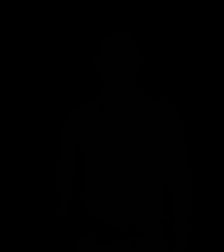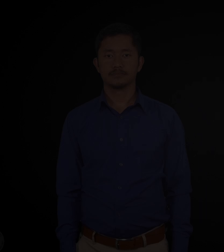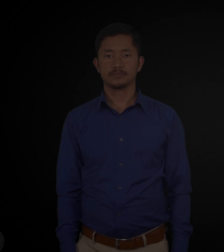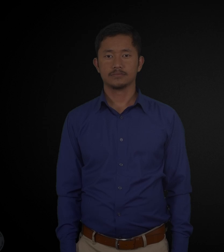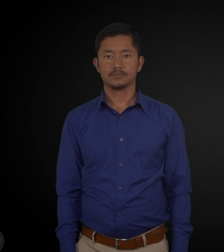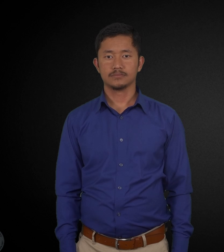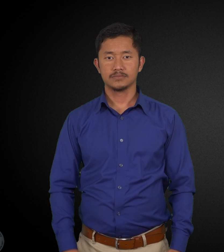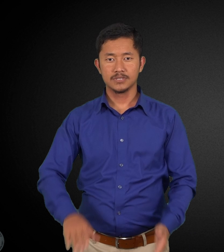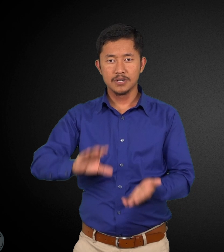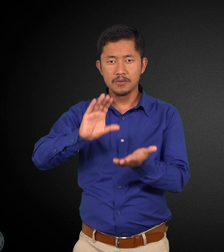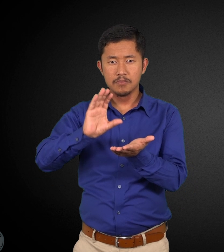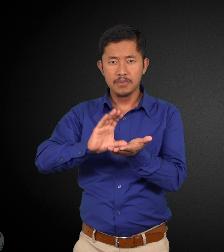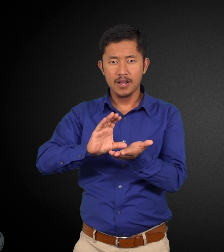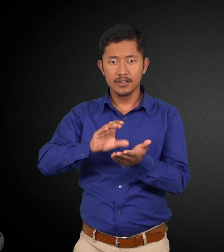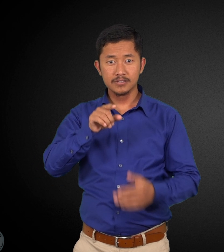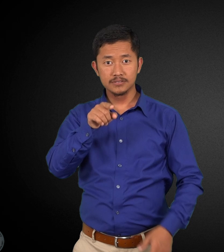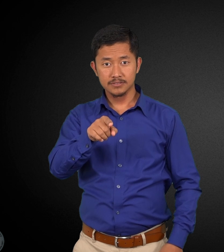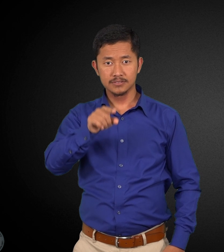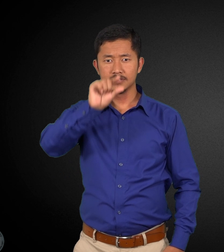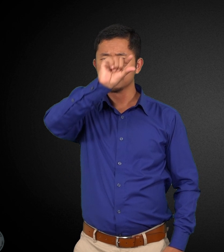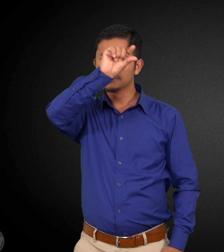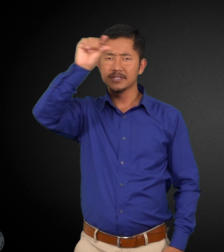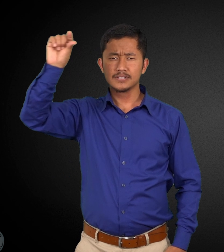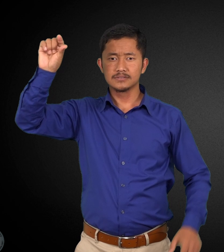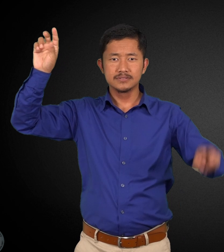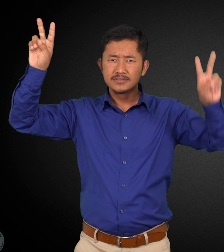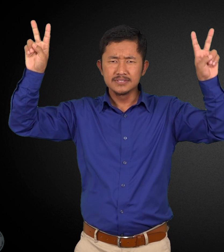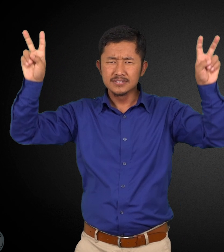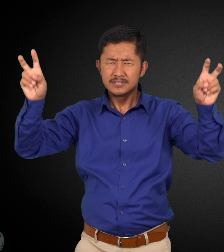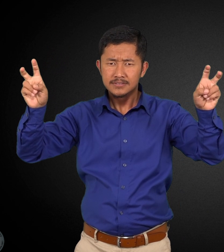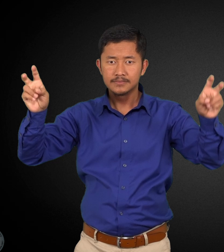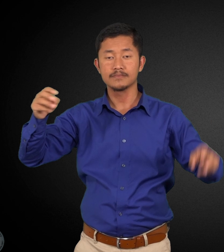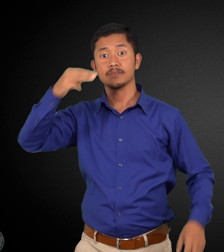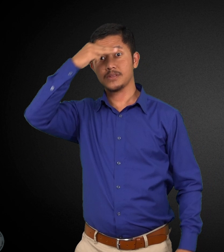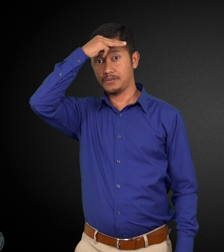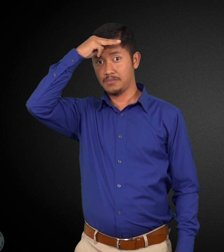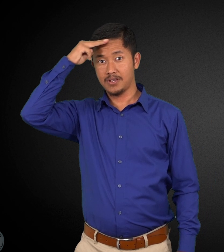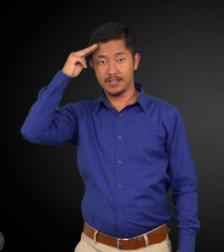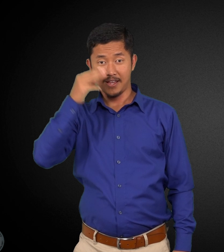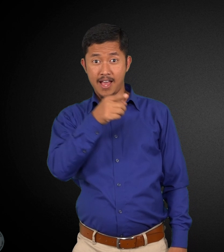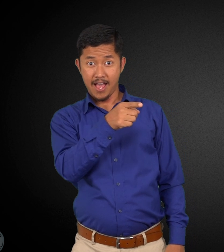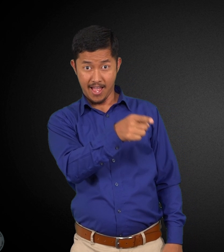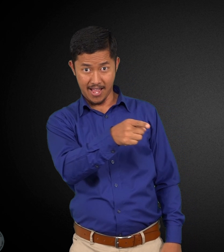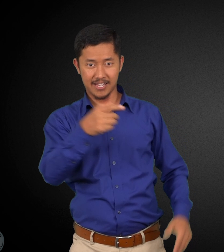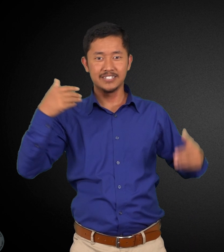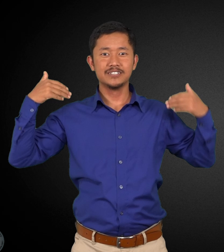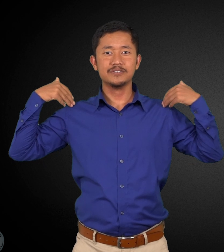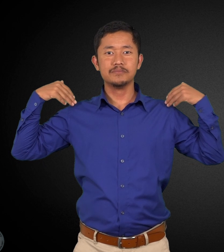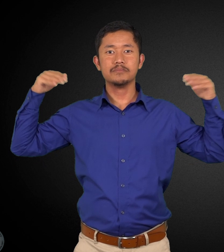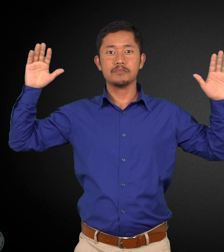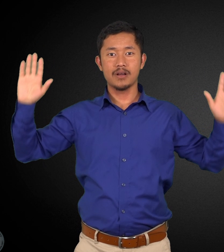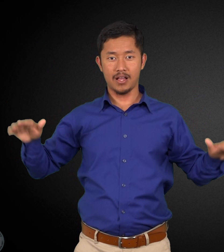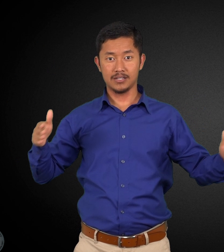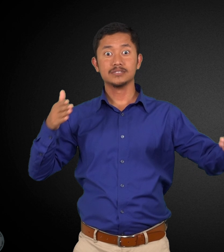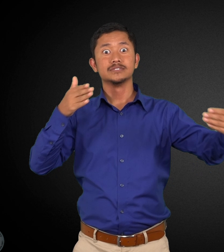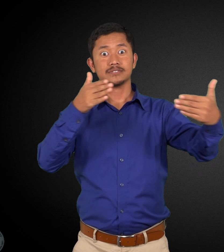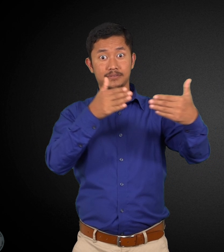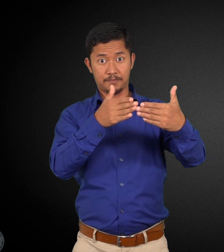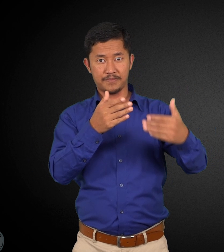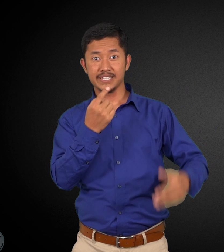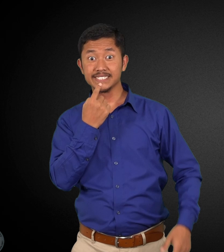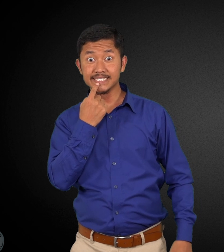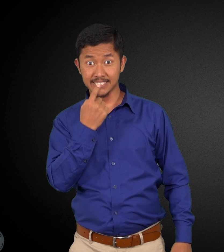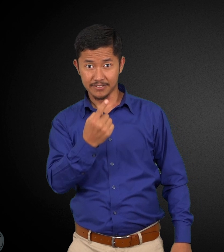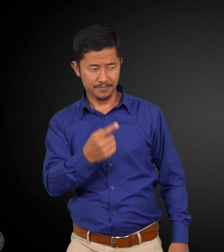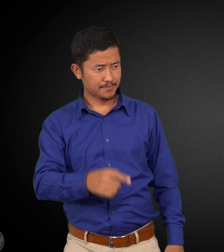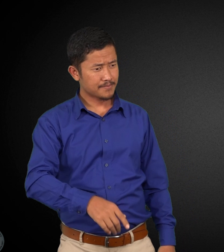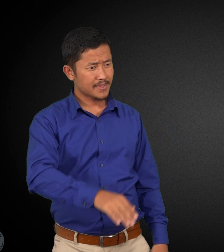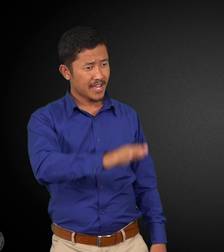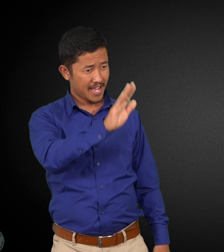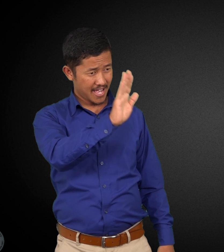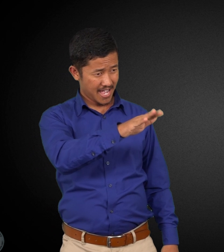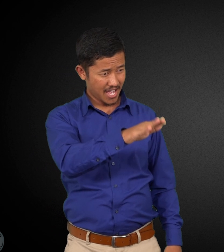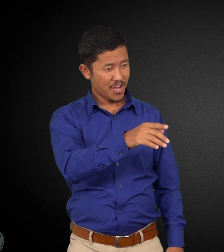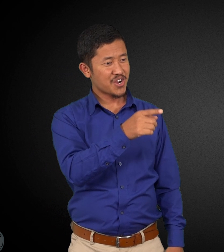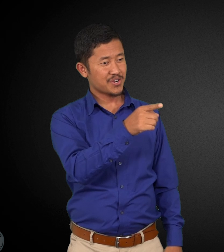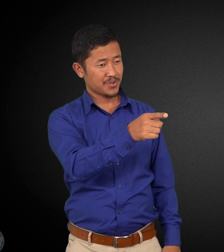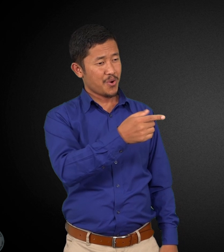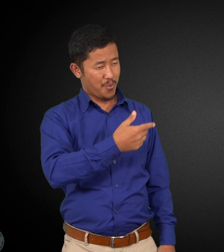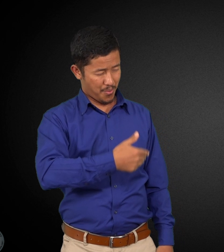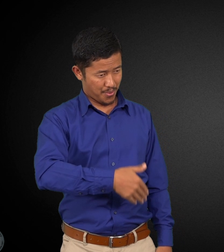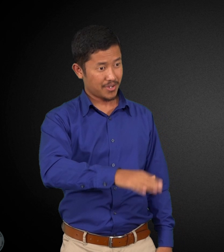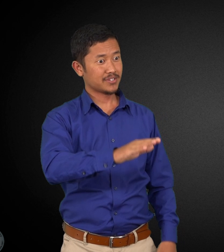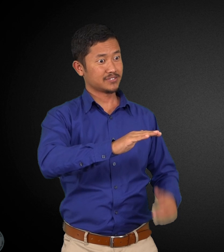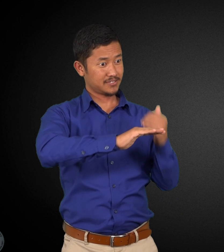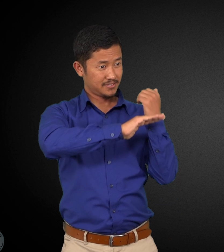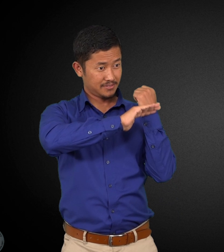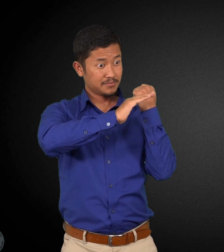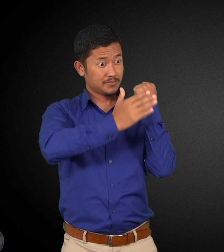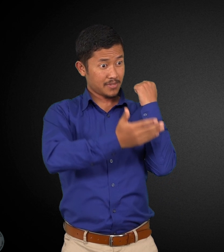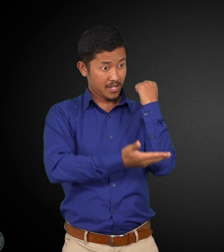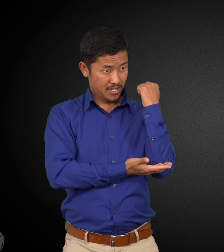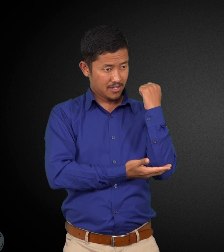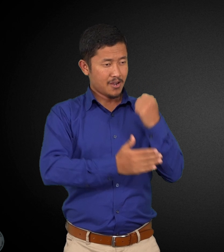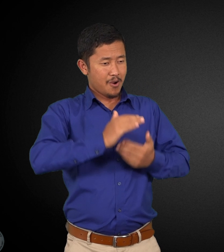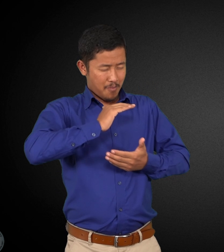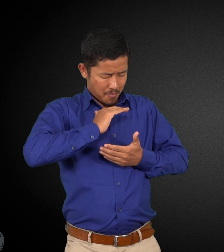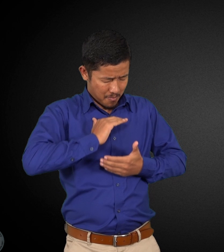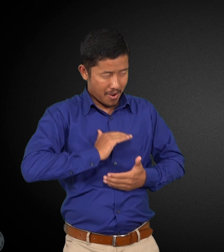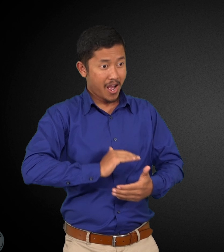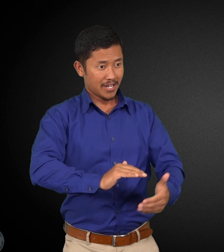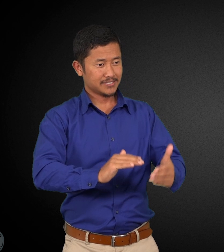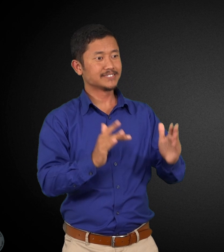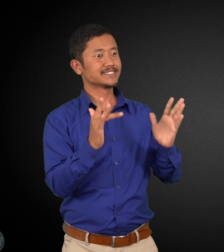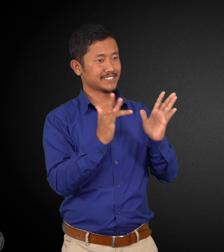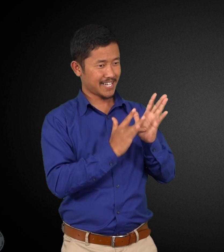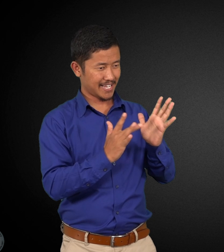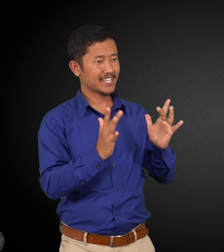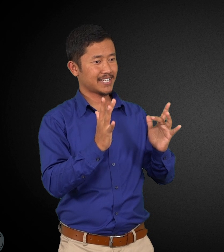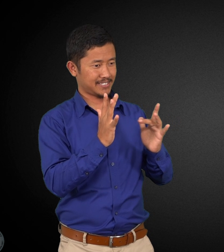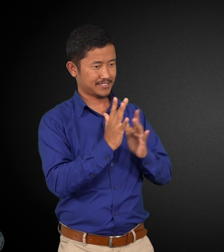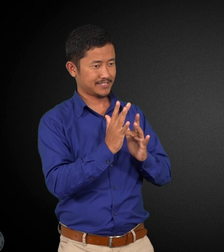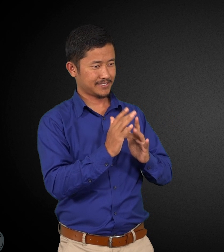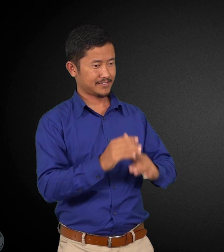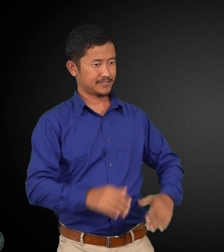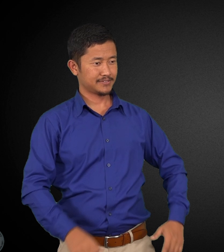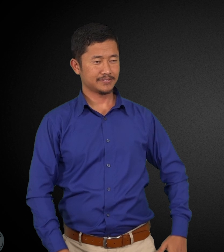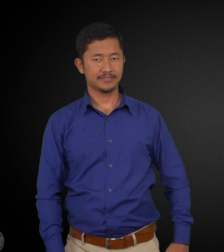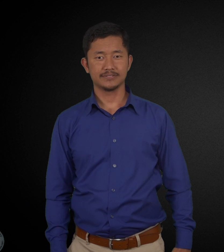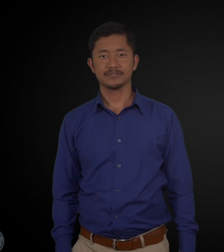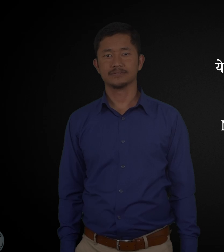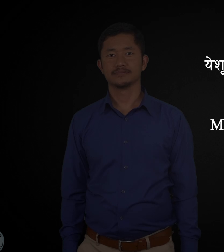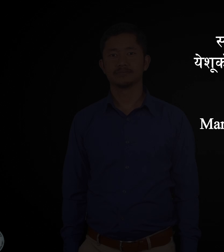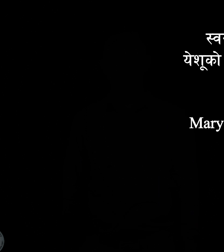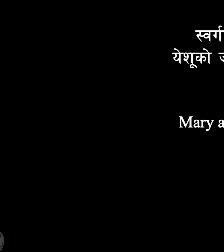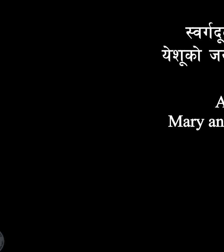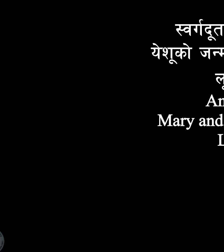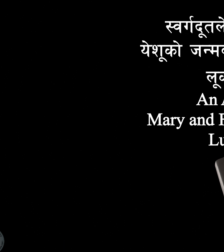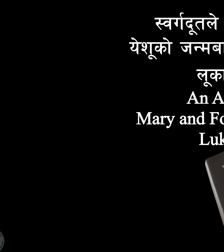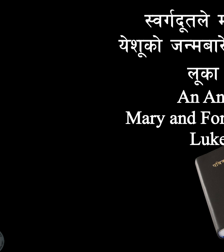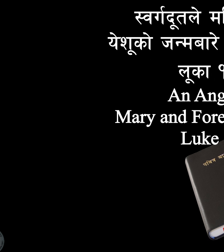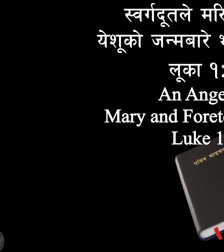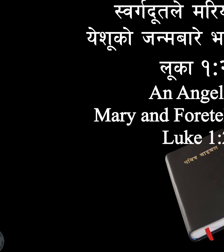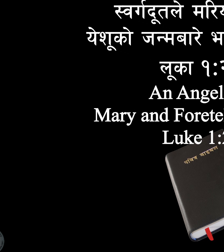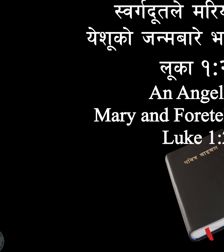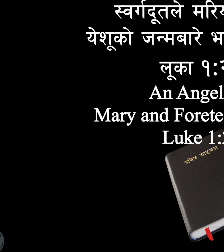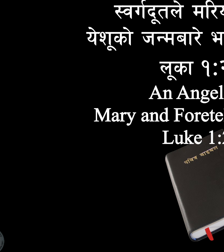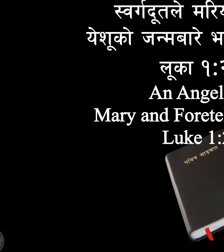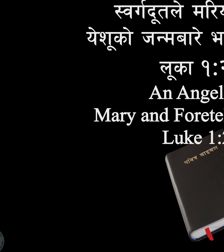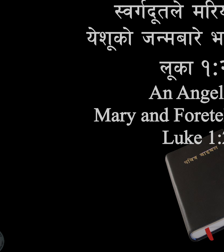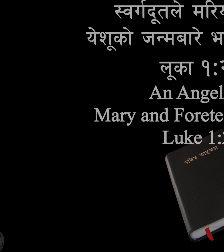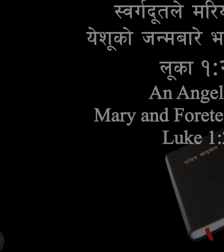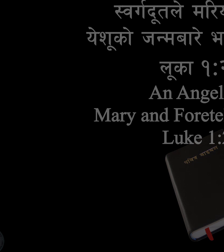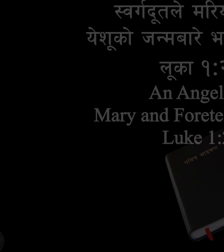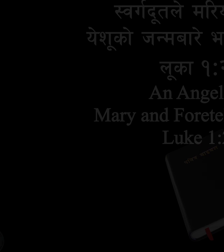An angel meets Mary and foretells Jesus' birth